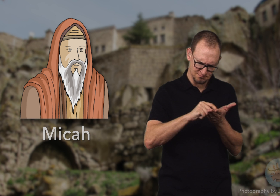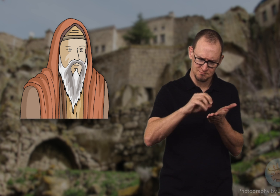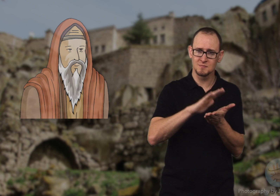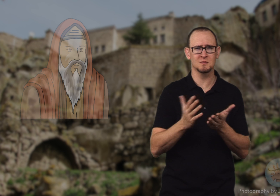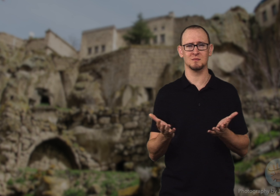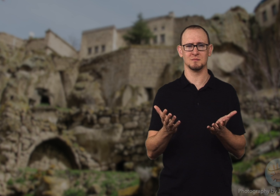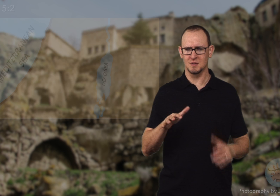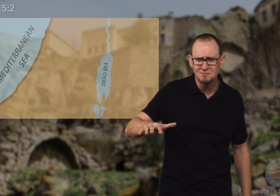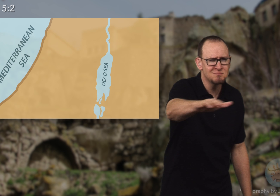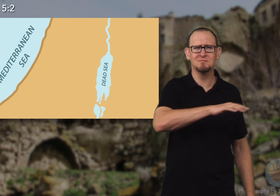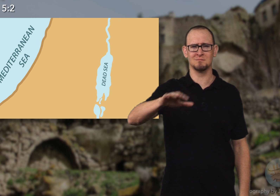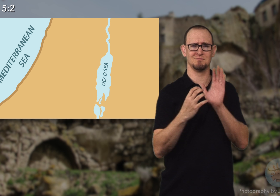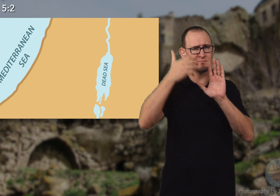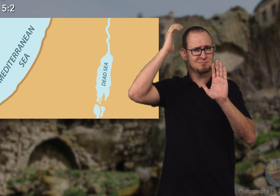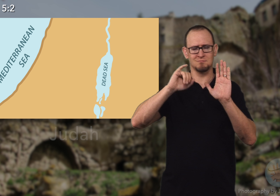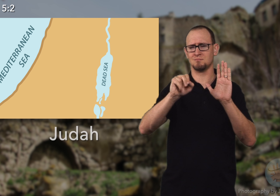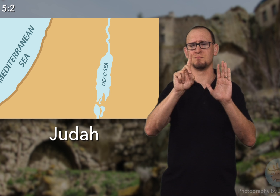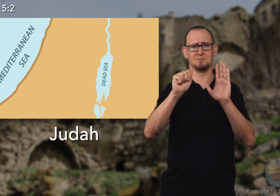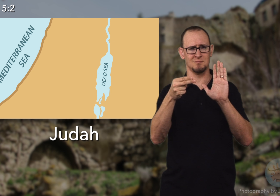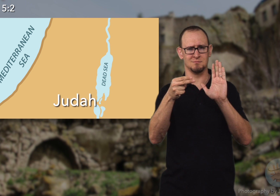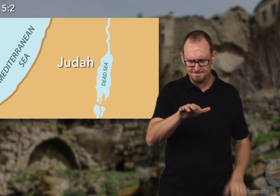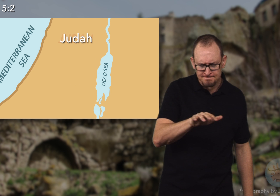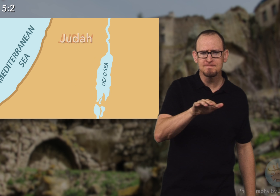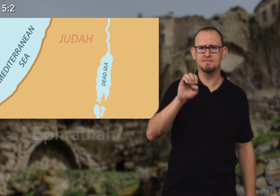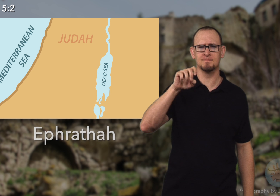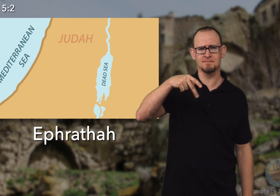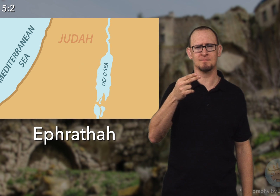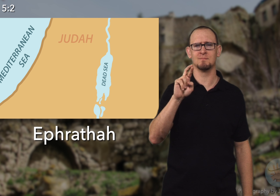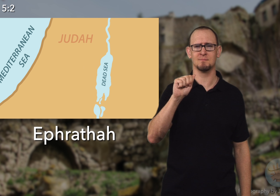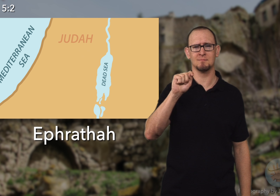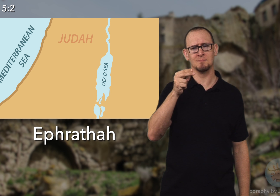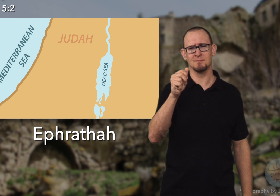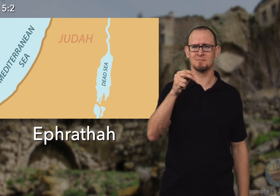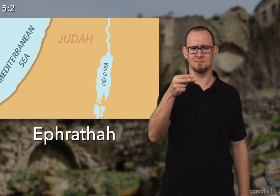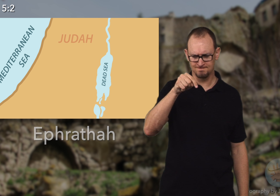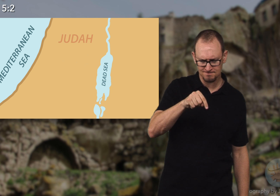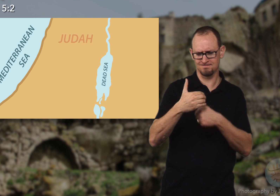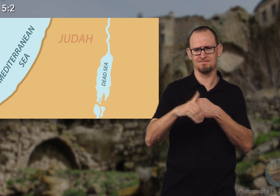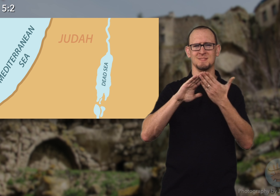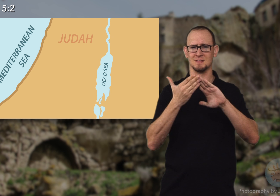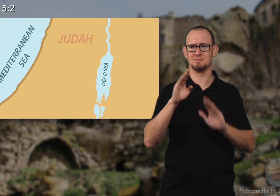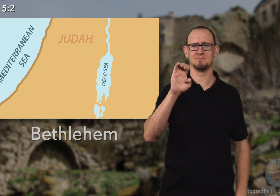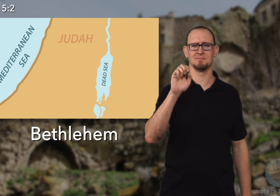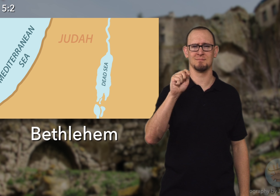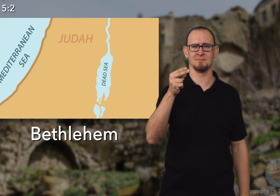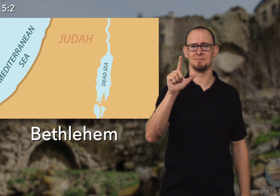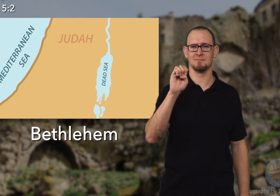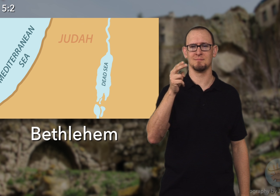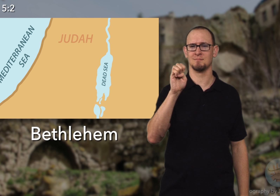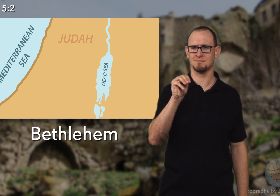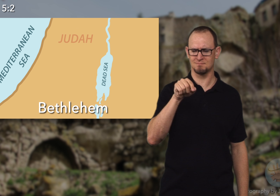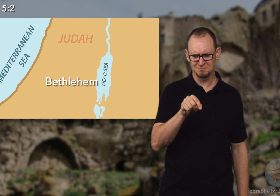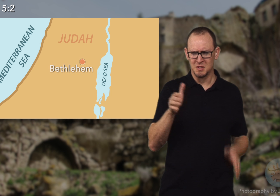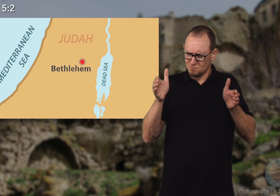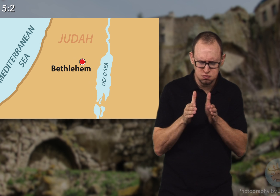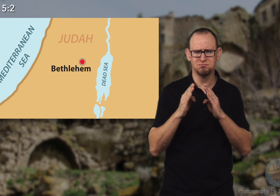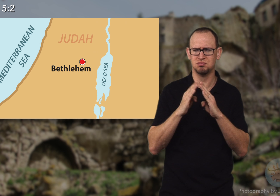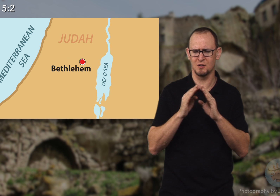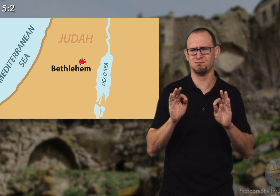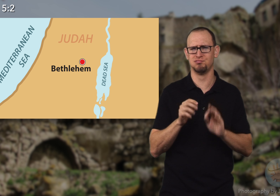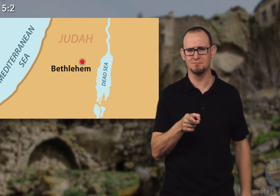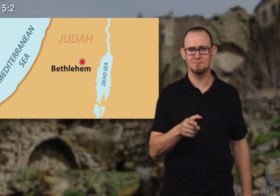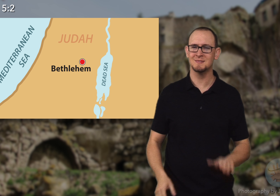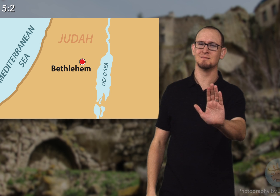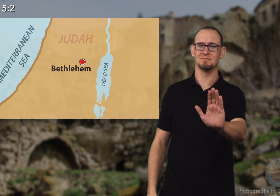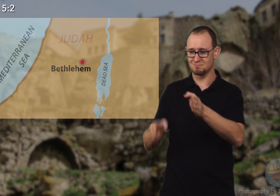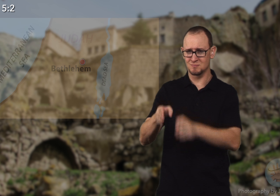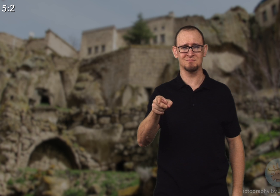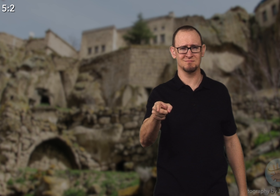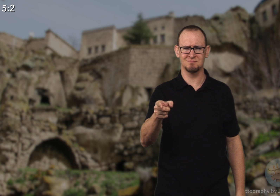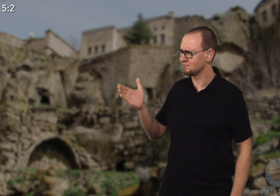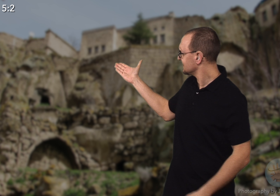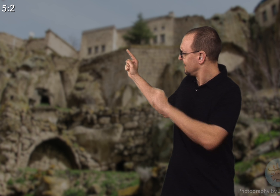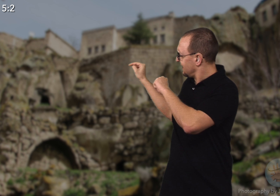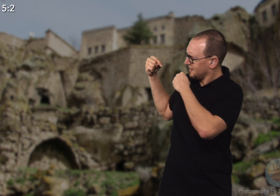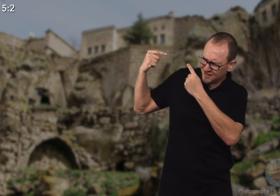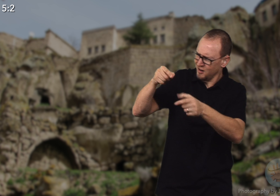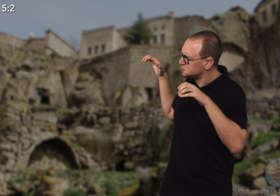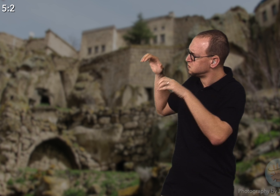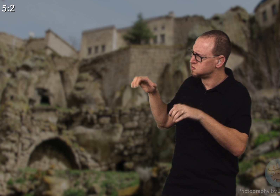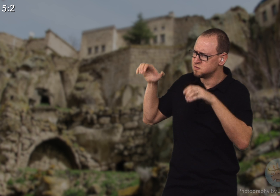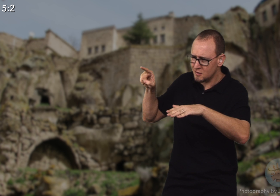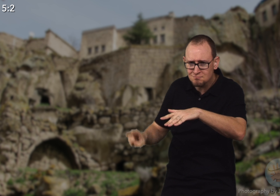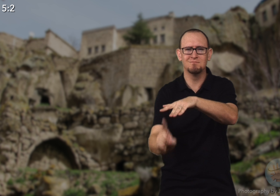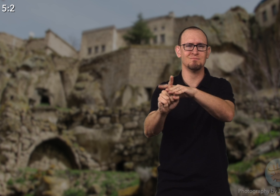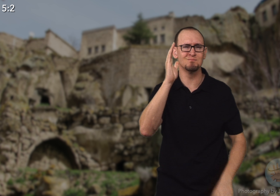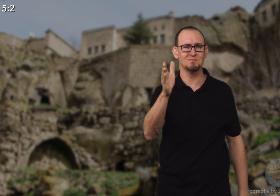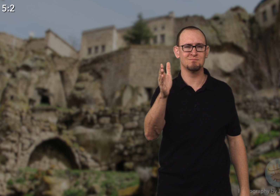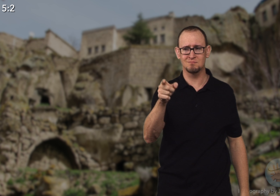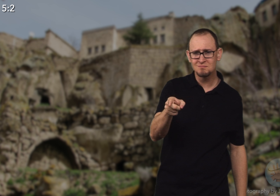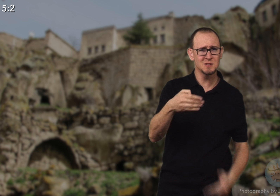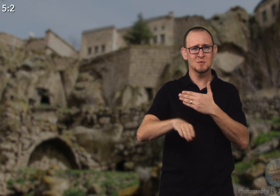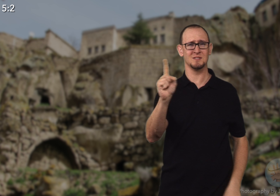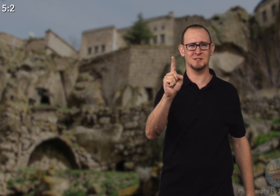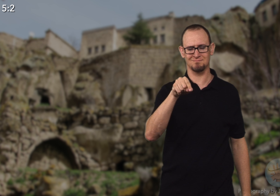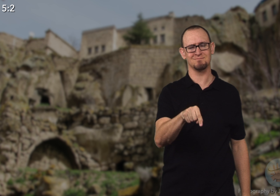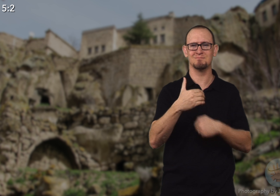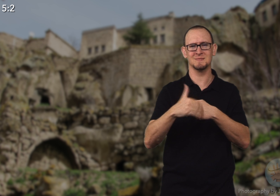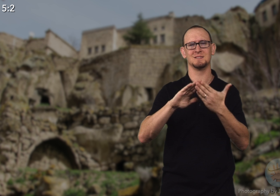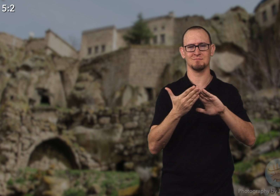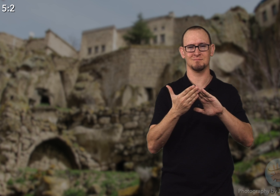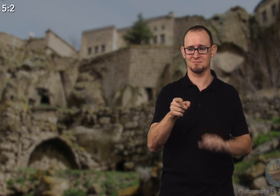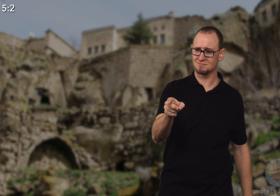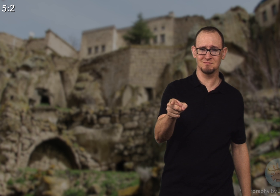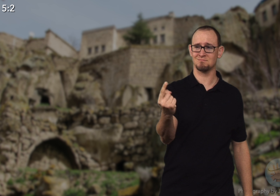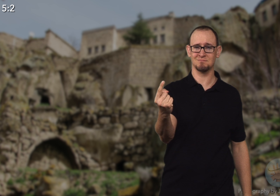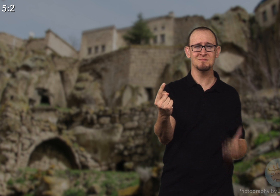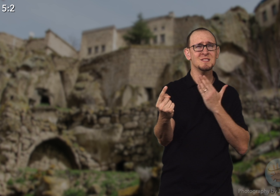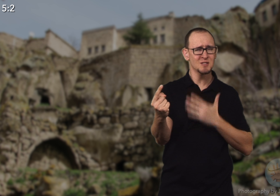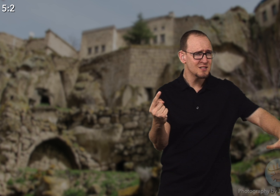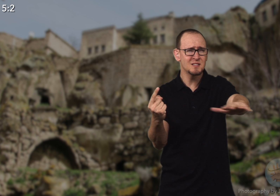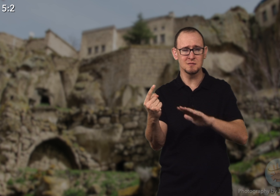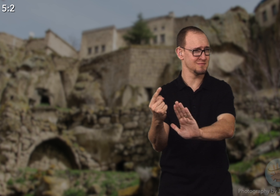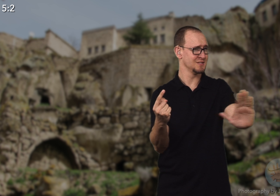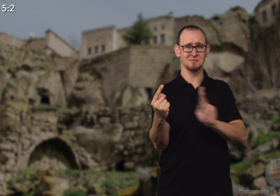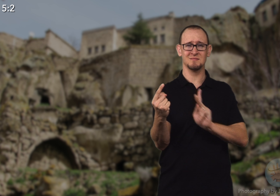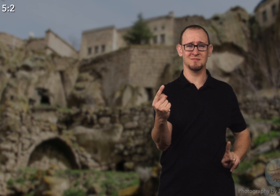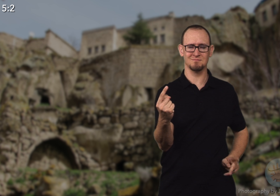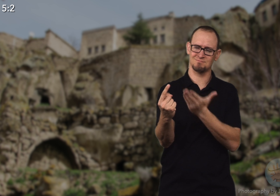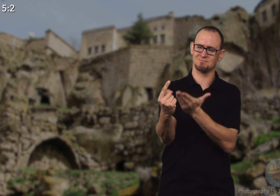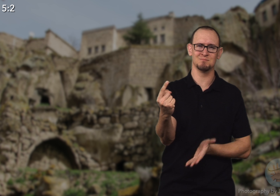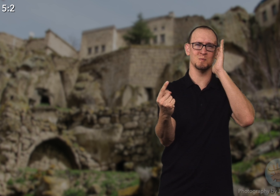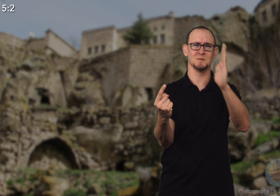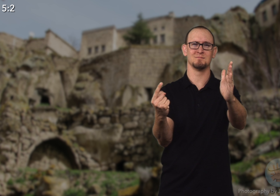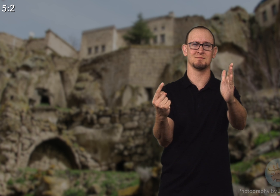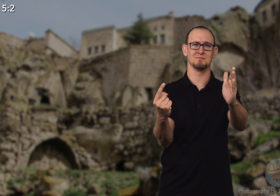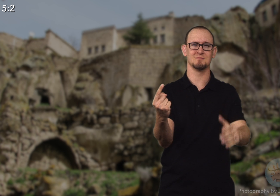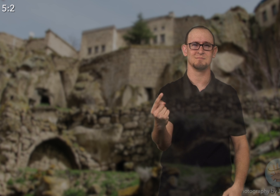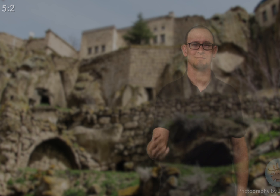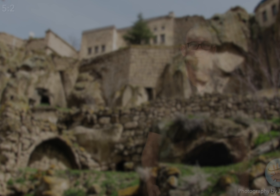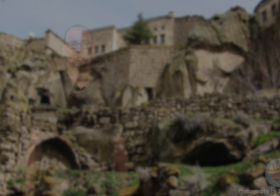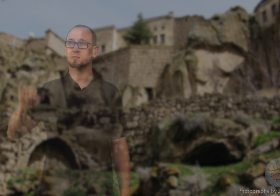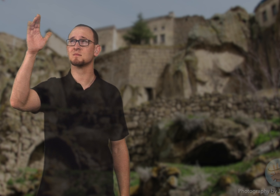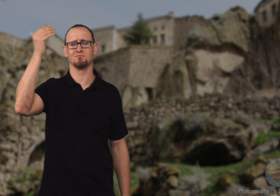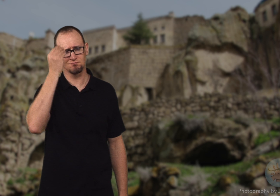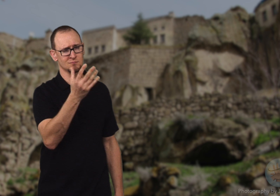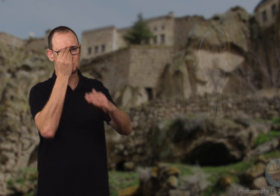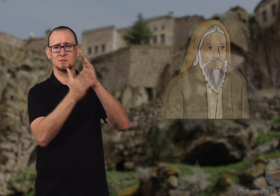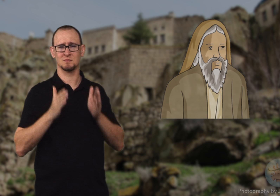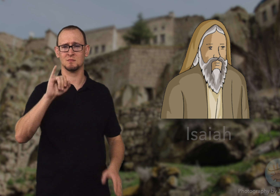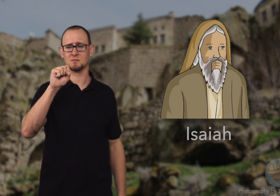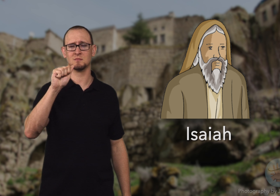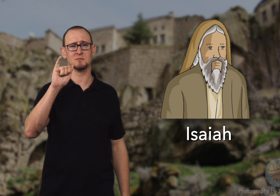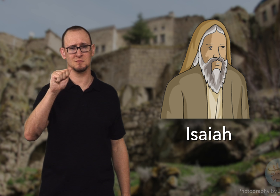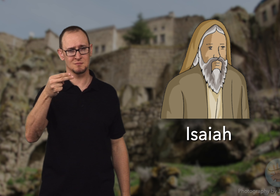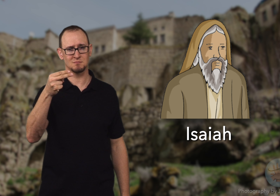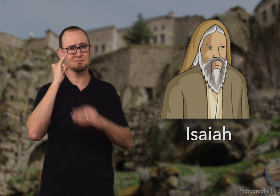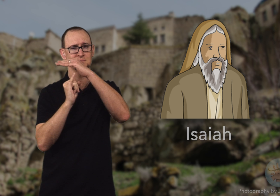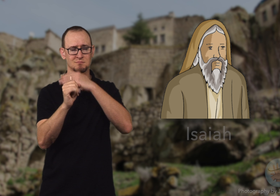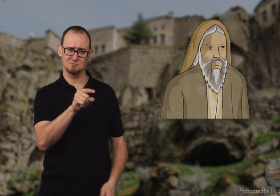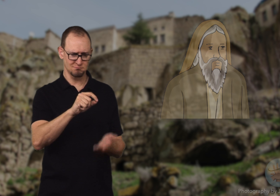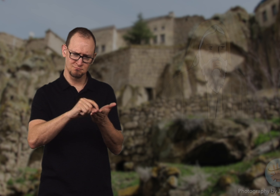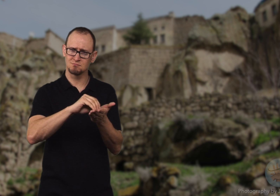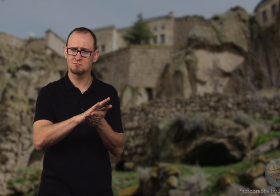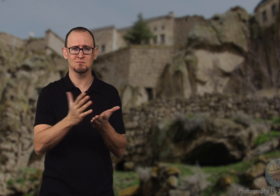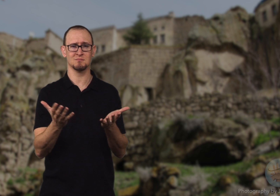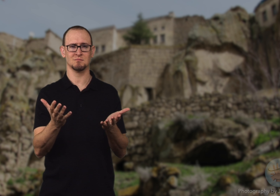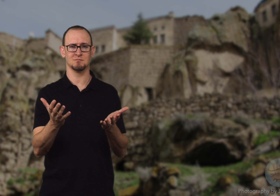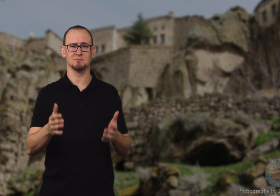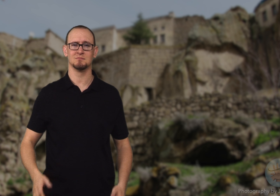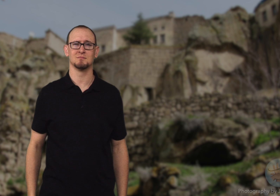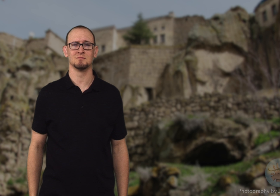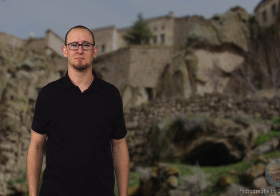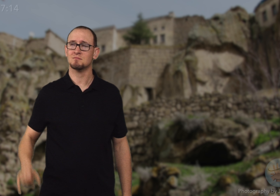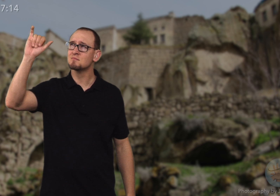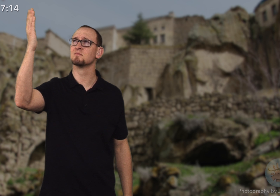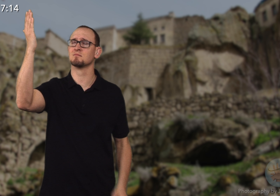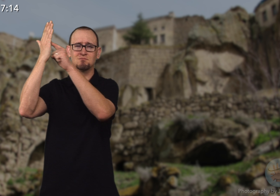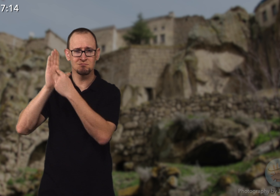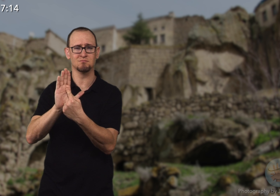But you, Bethlehem Ephrathah, who are small among the clans of Judah, out of you will come forth for Me One to be ruler over Israel — One whose origins are of old, from the days of eternity.